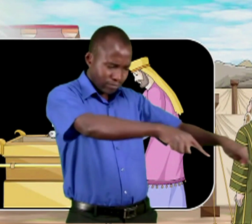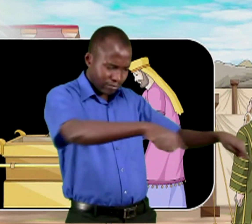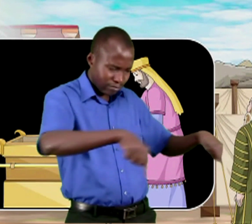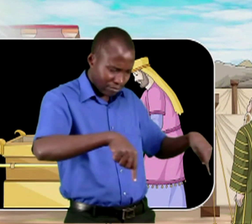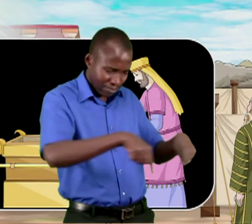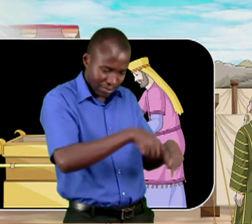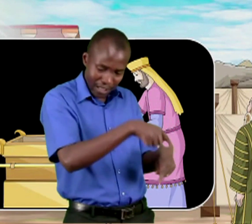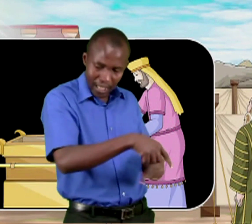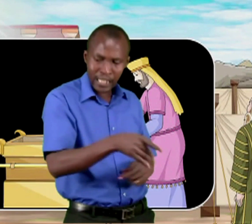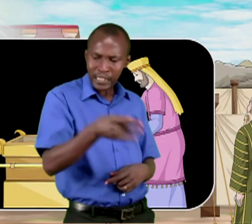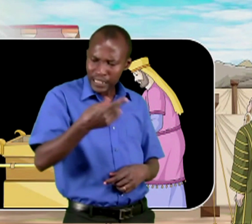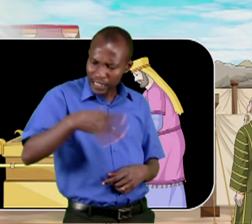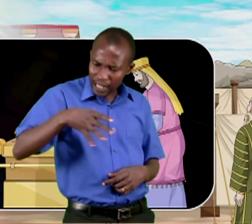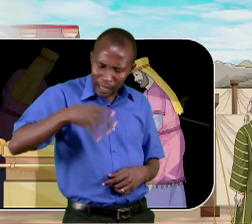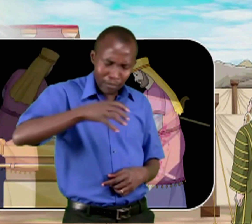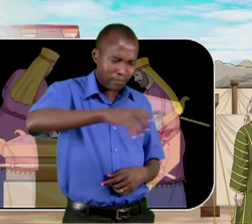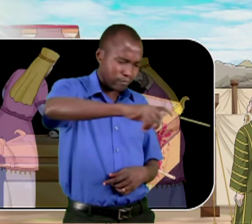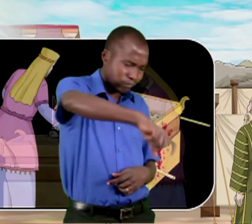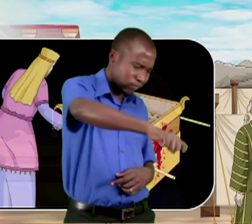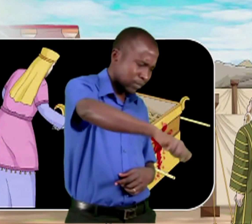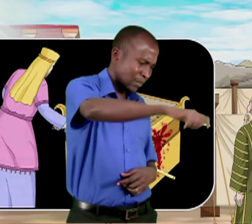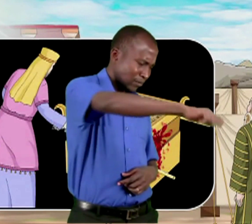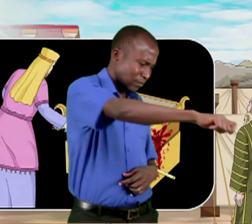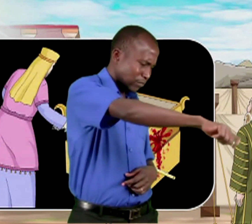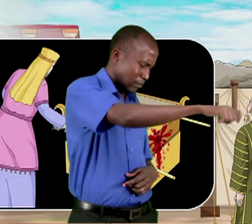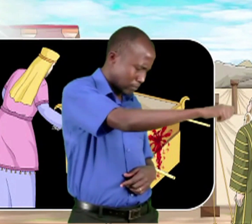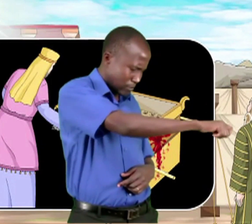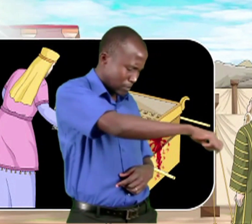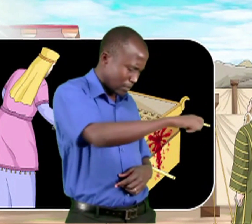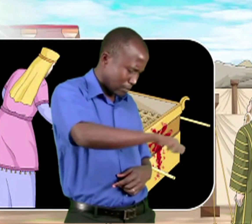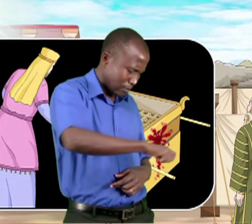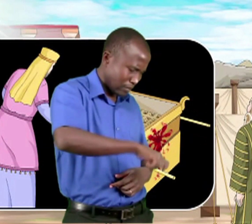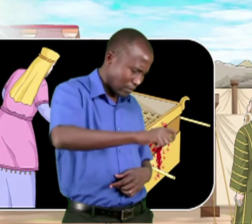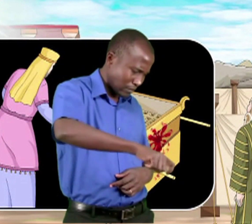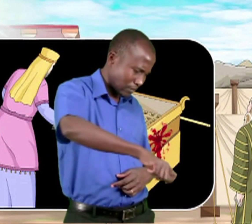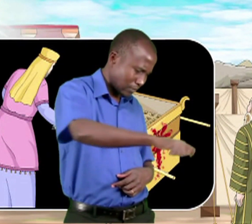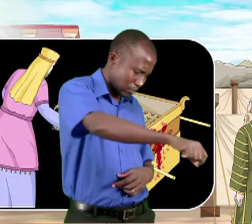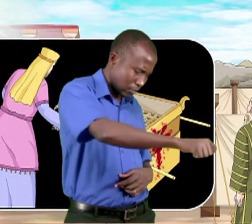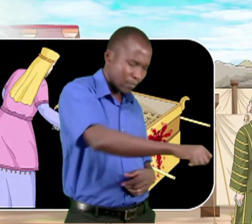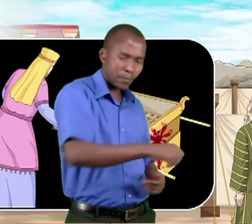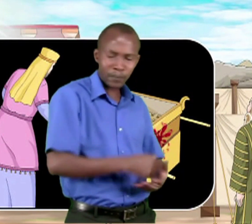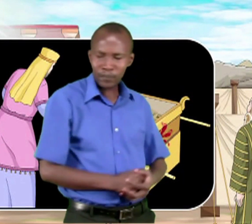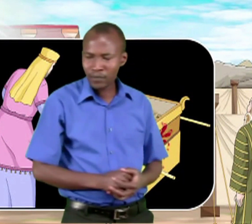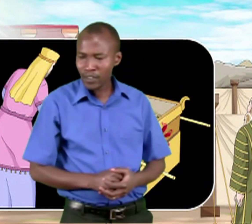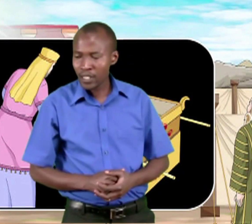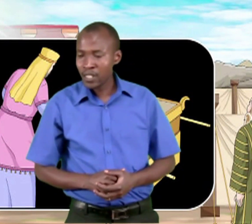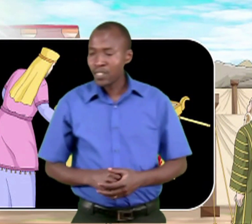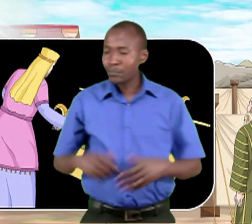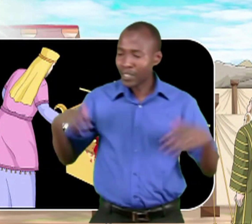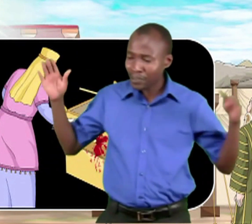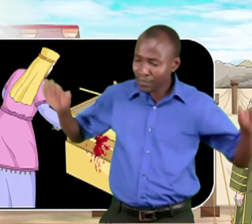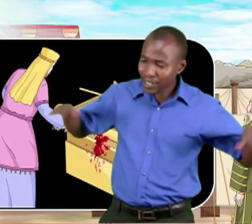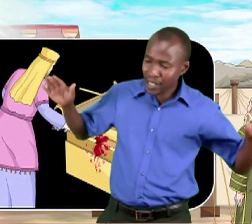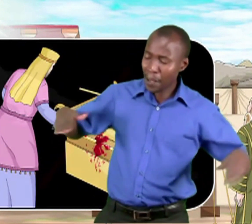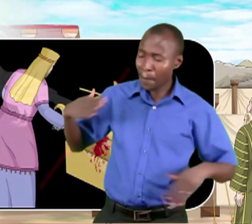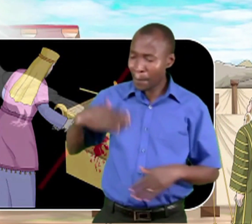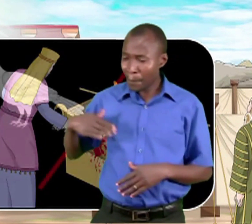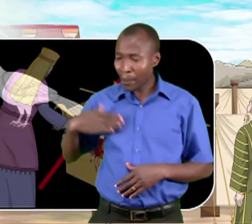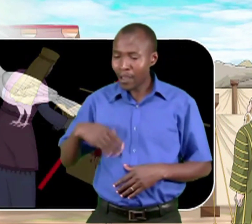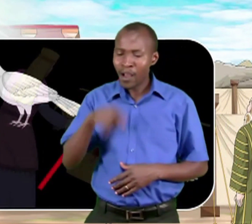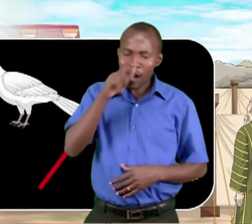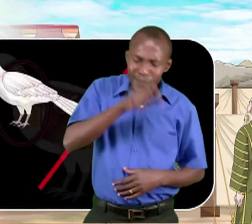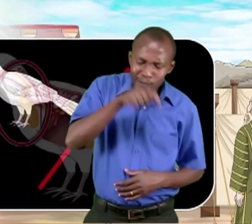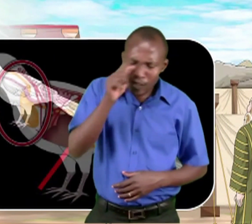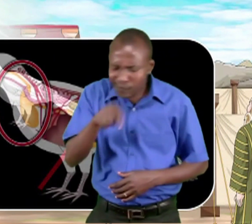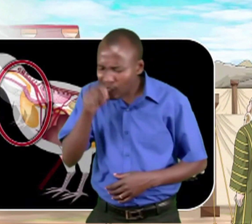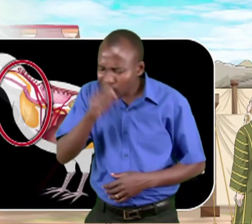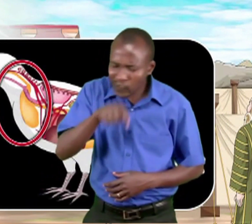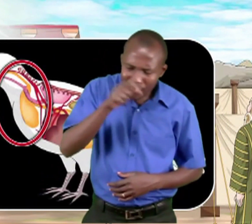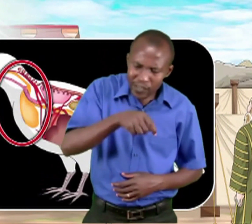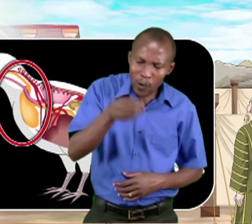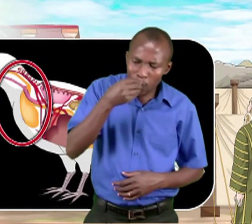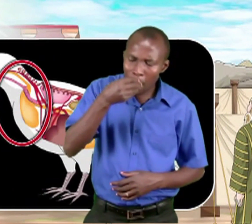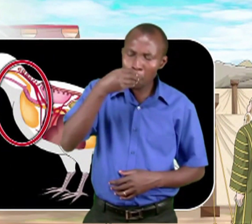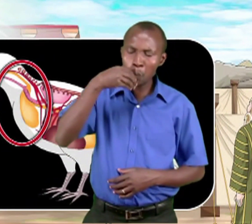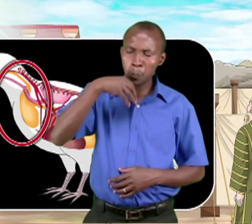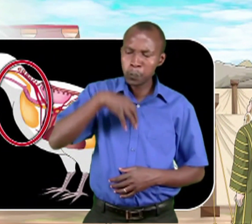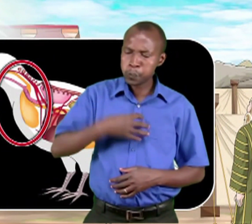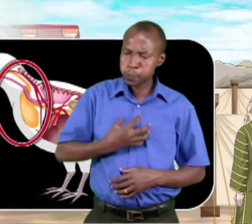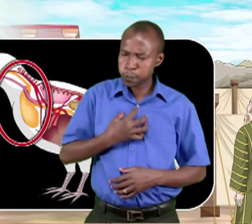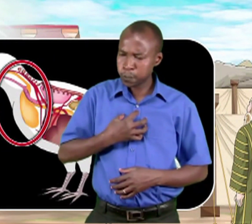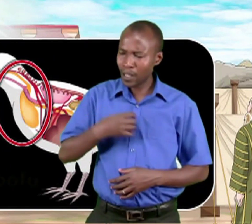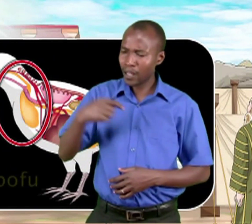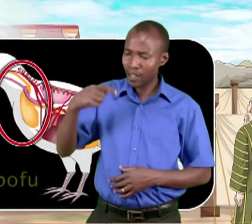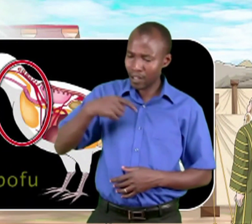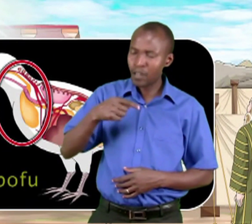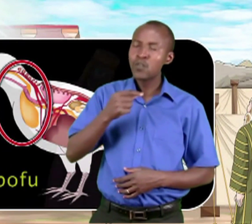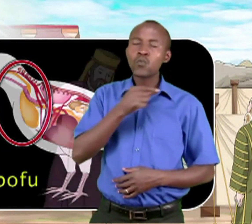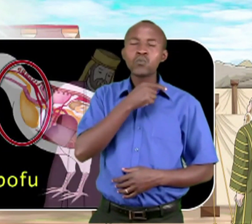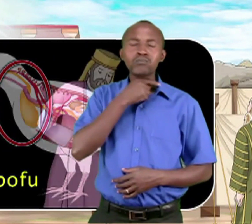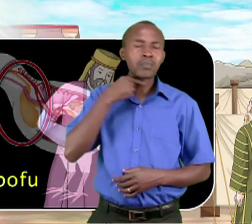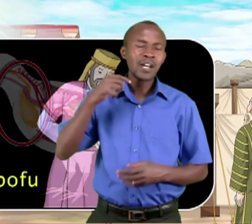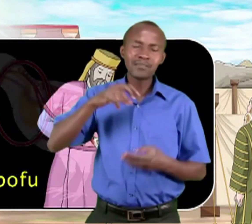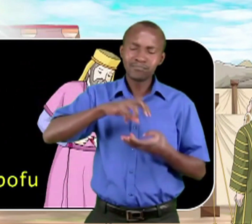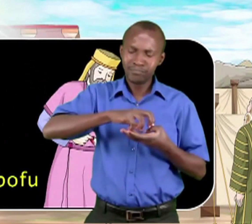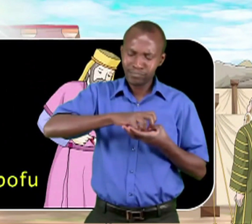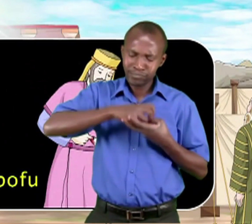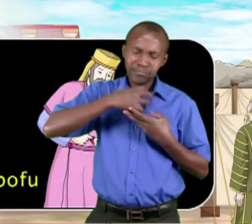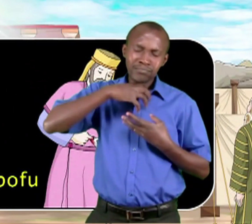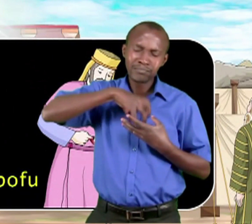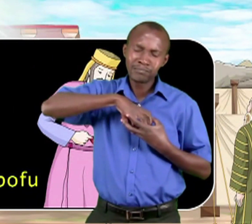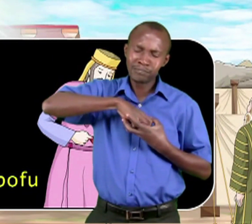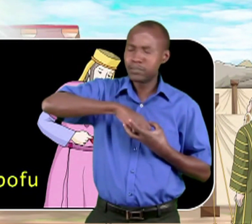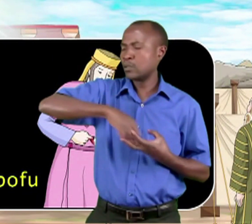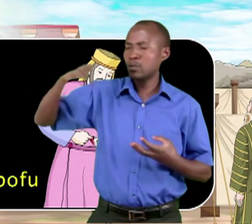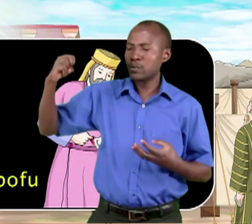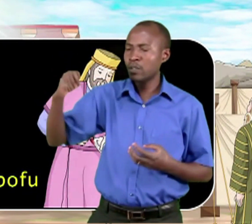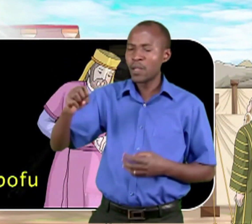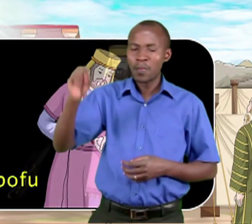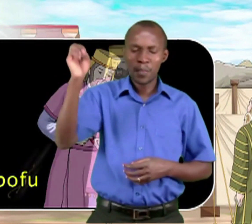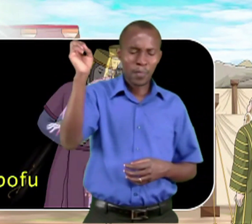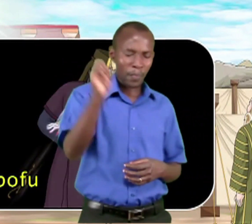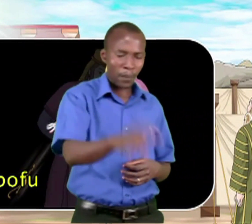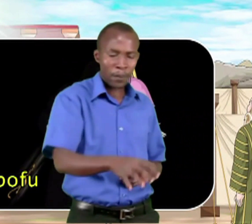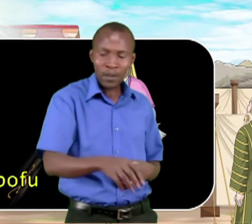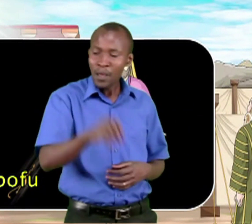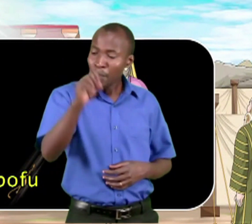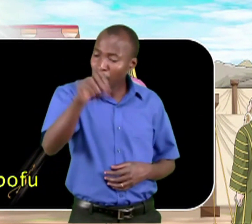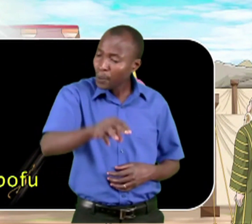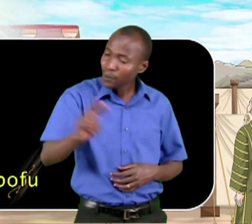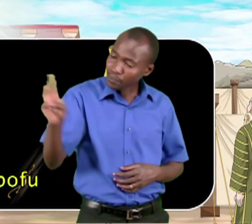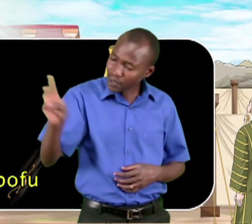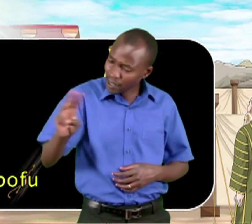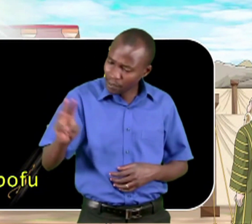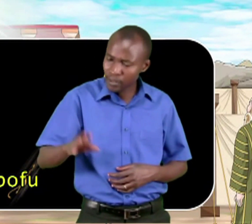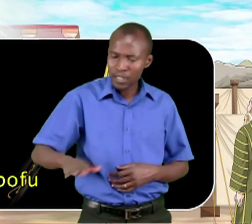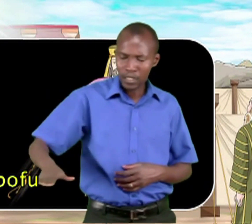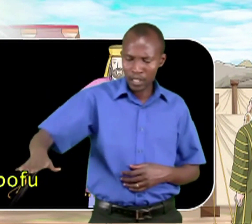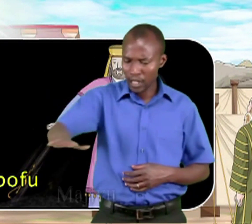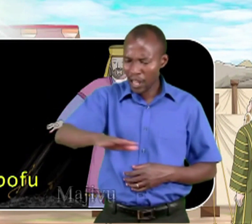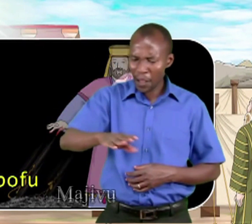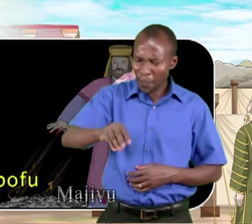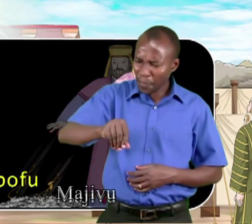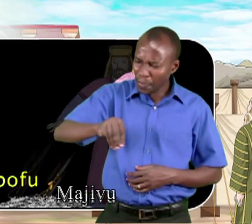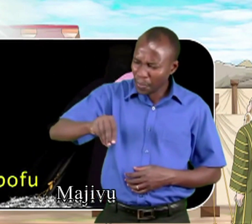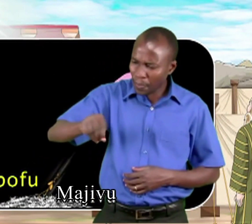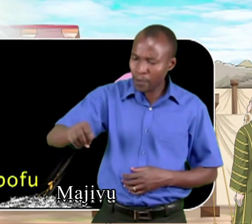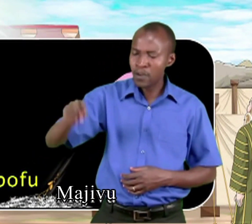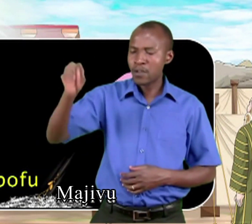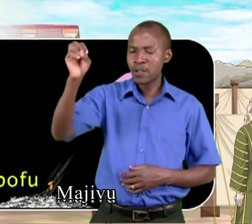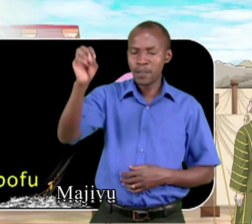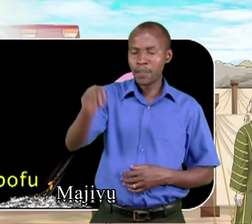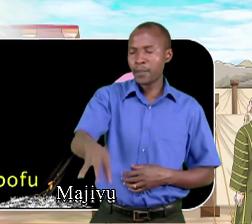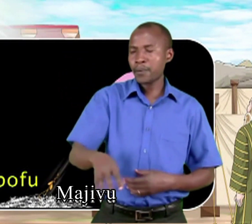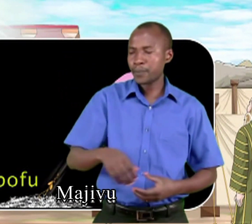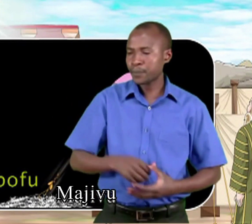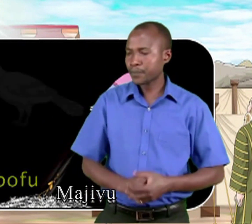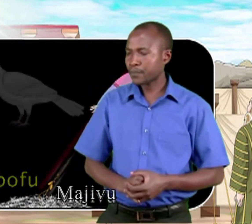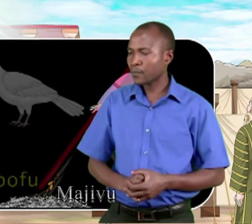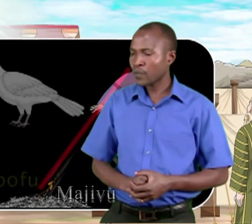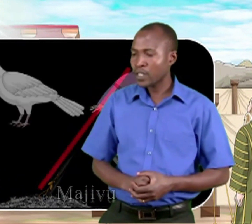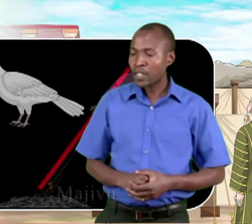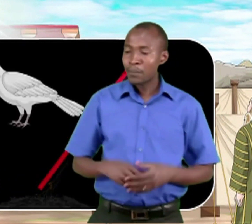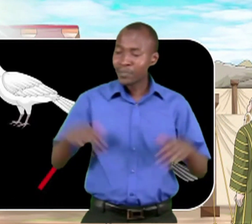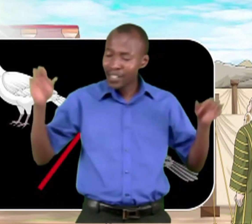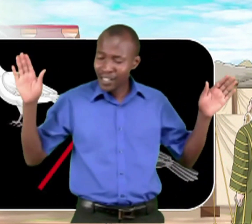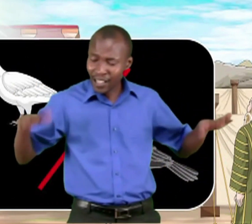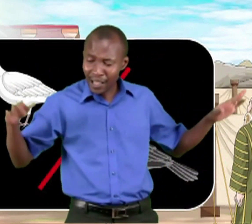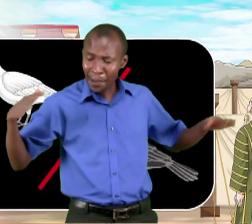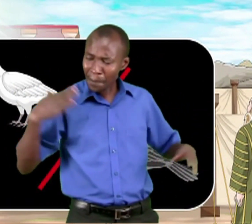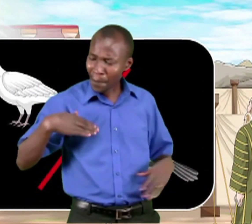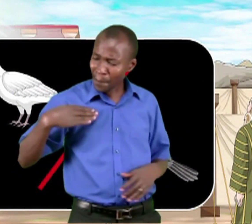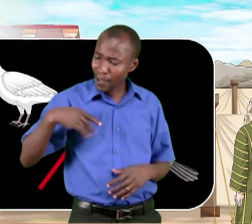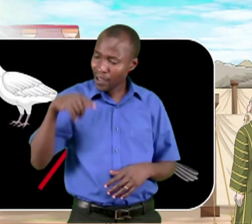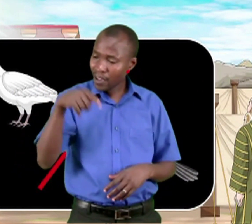its blood should be drained out on the side of the altar. And he is to remove the crop with its contents and throw it to the east side of the altar, in the place for ashes.